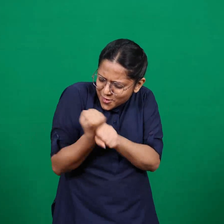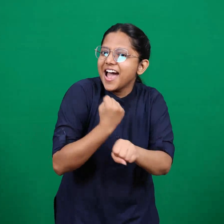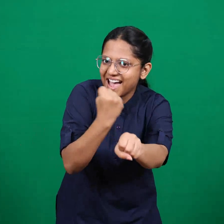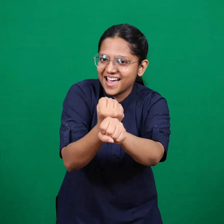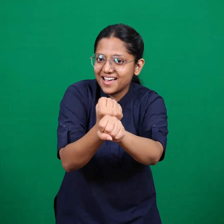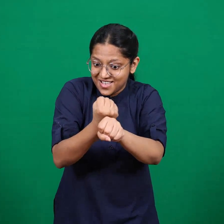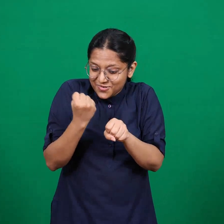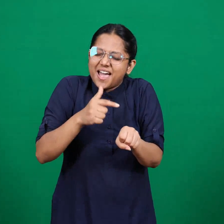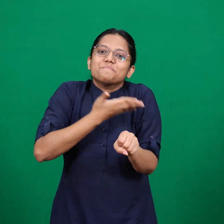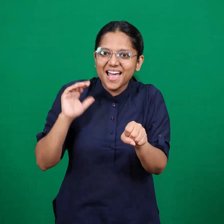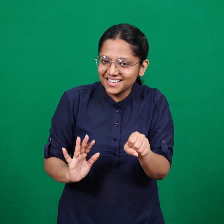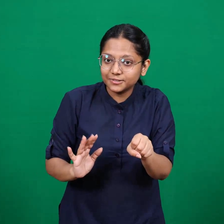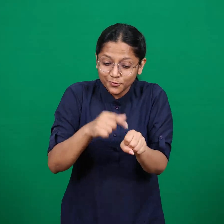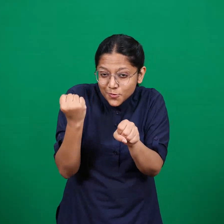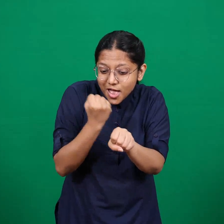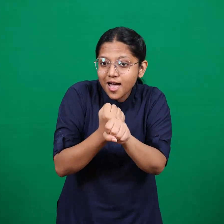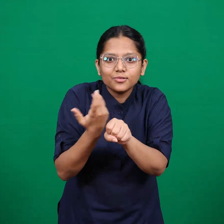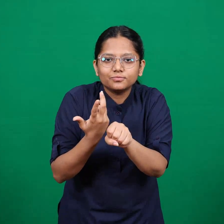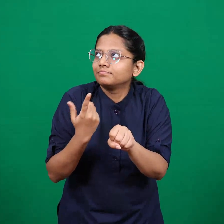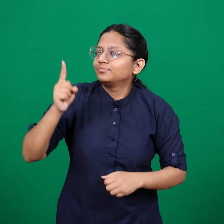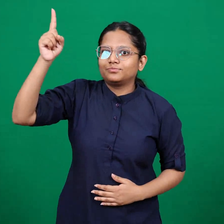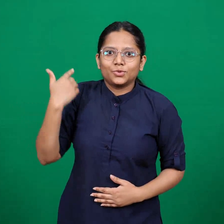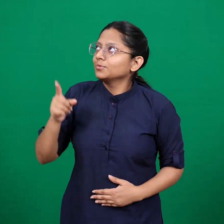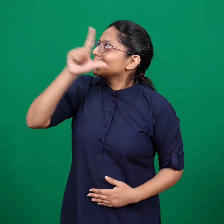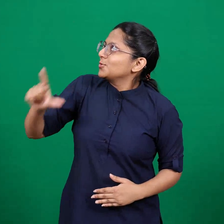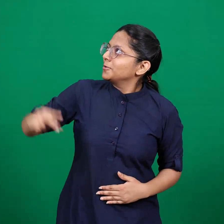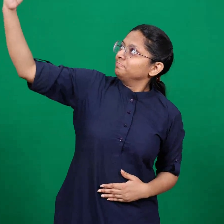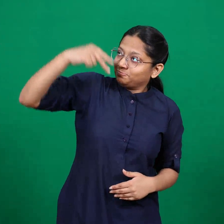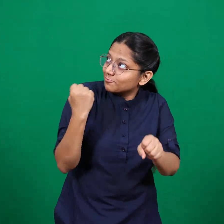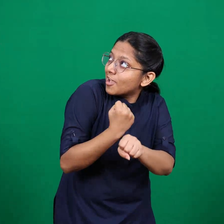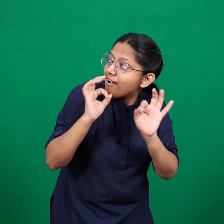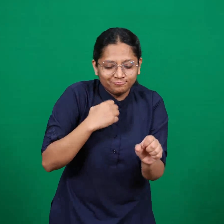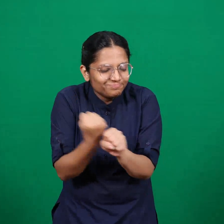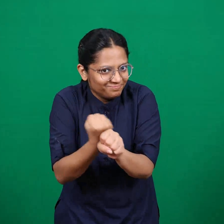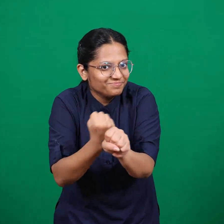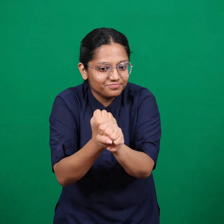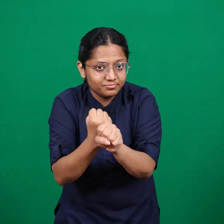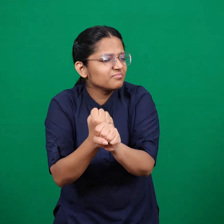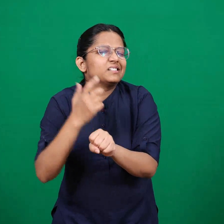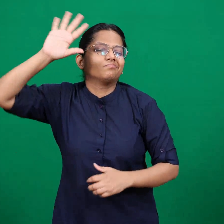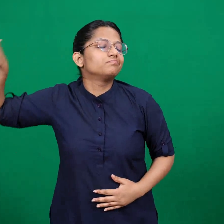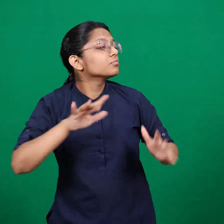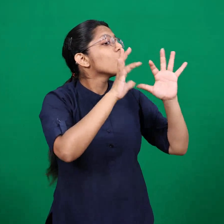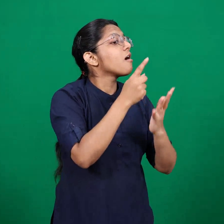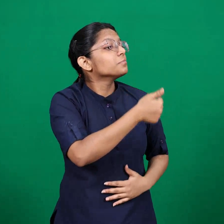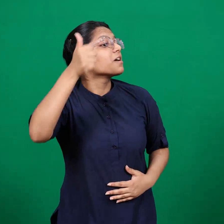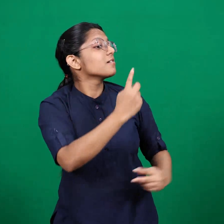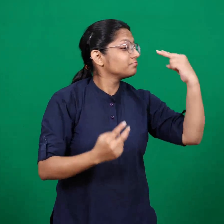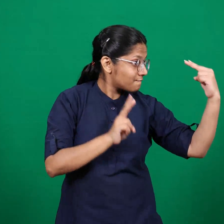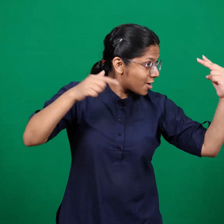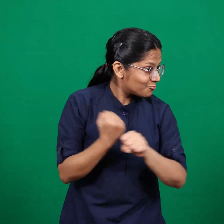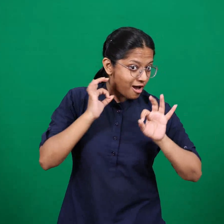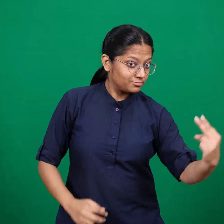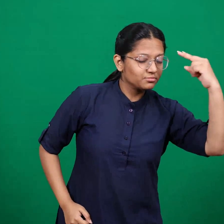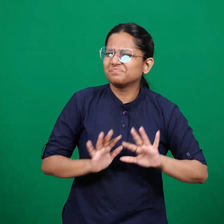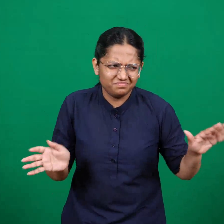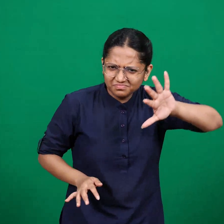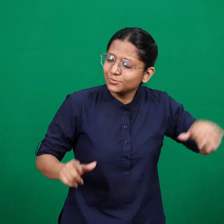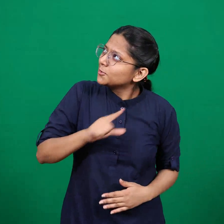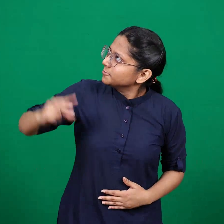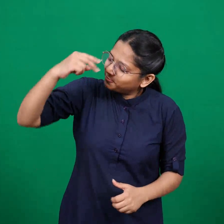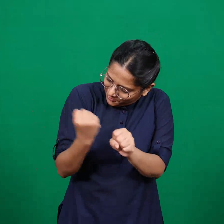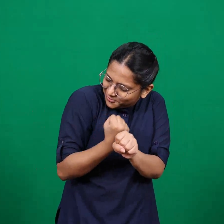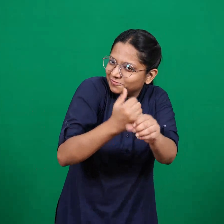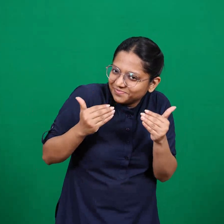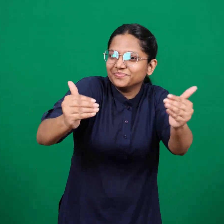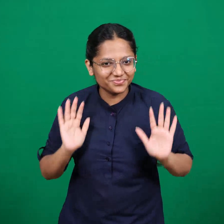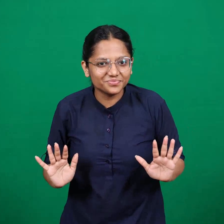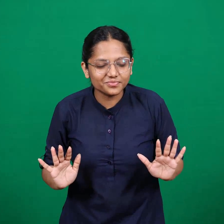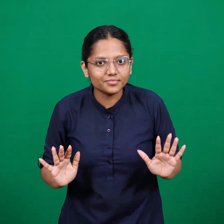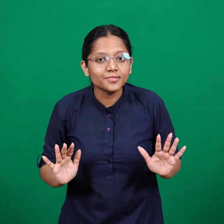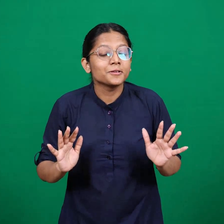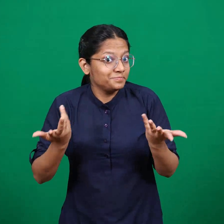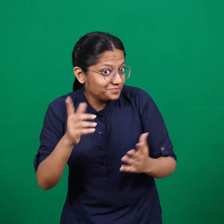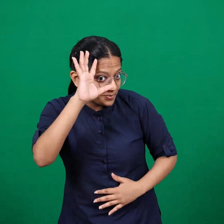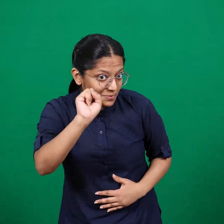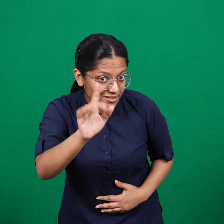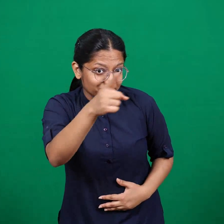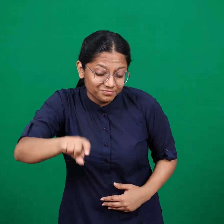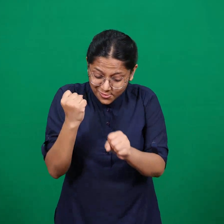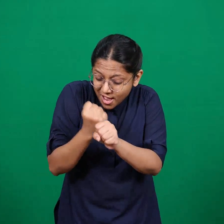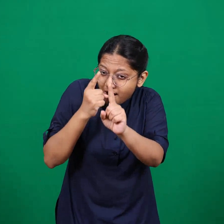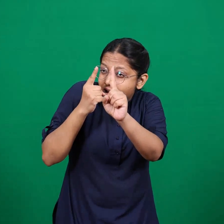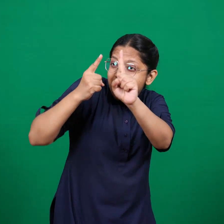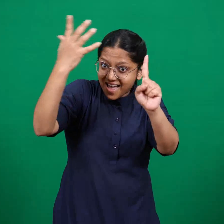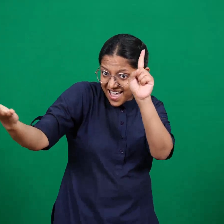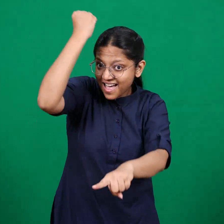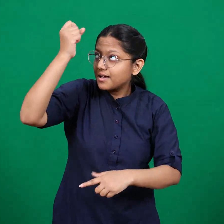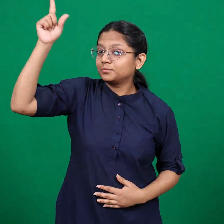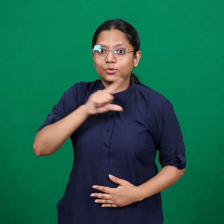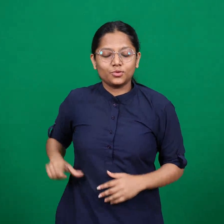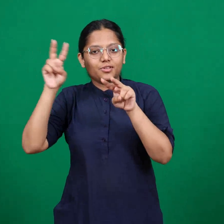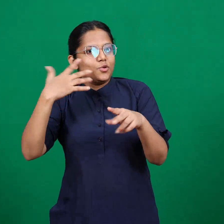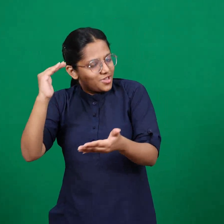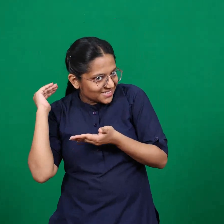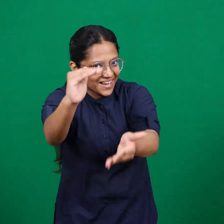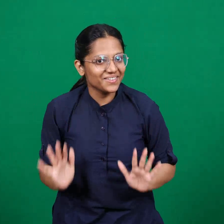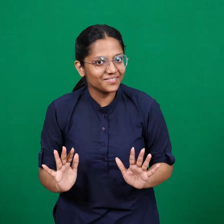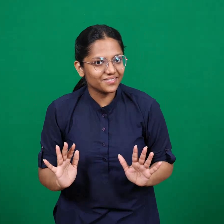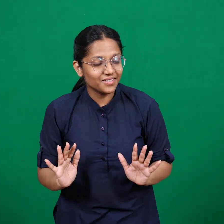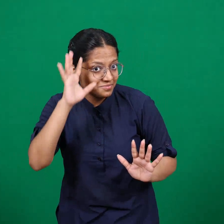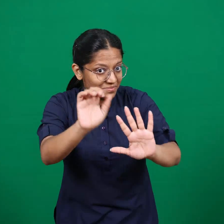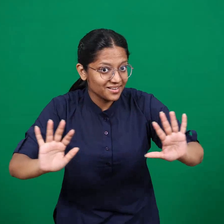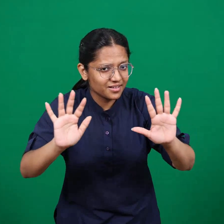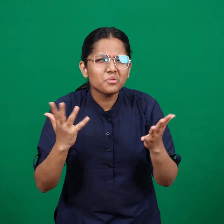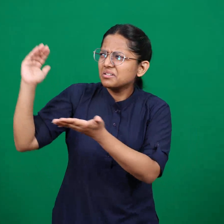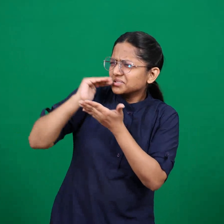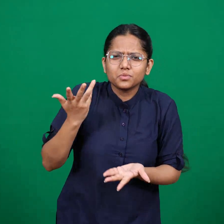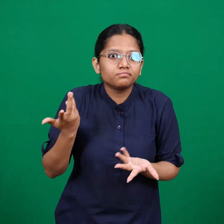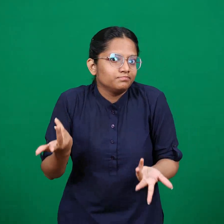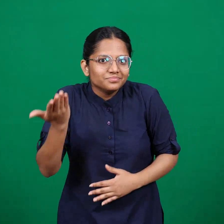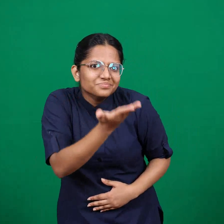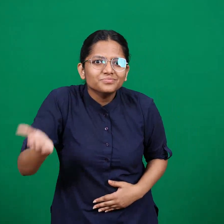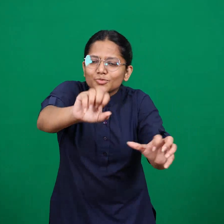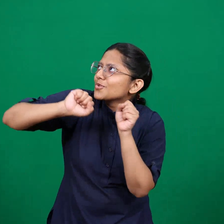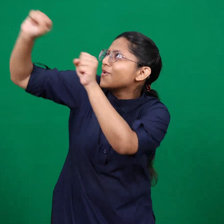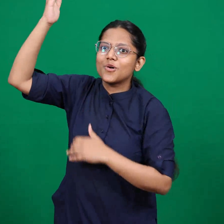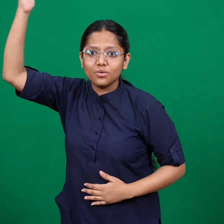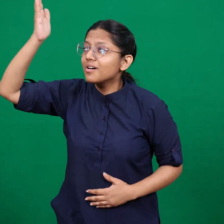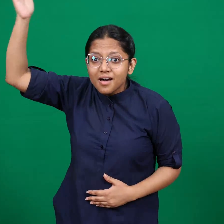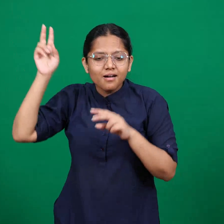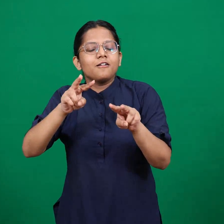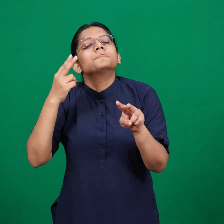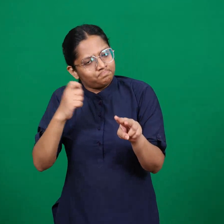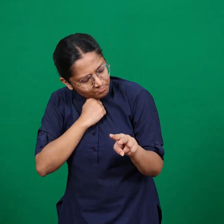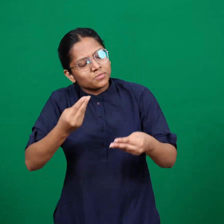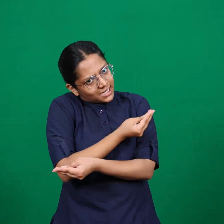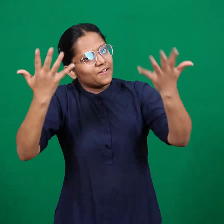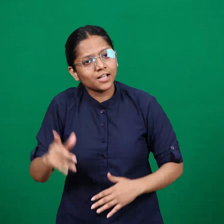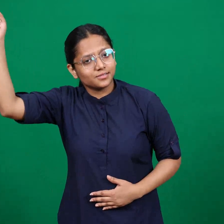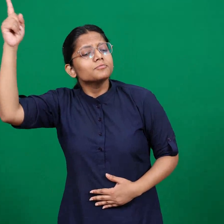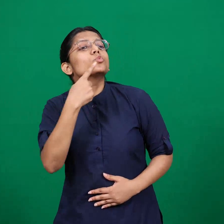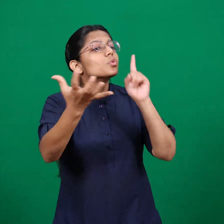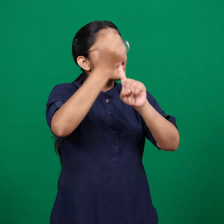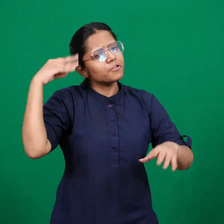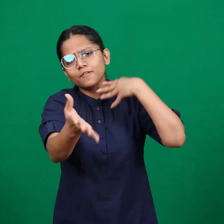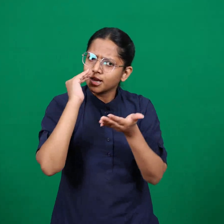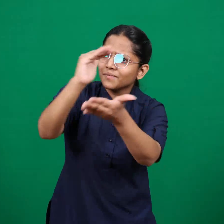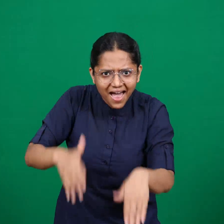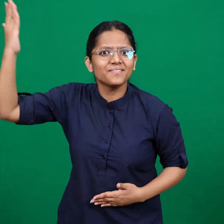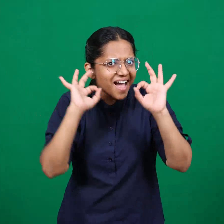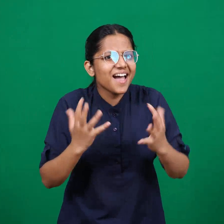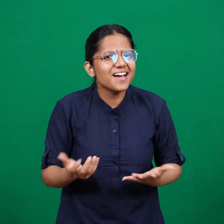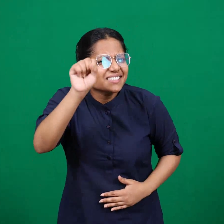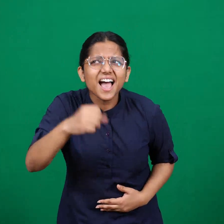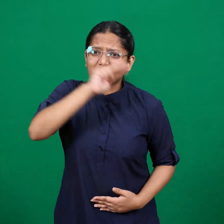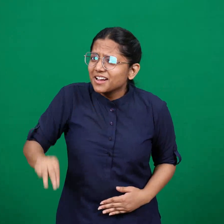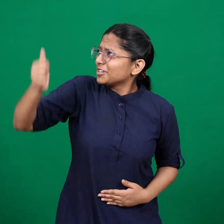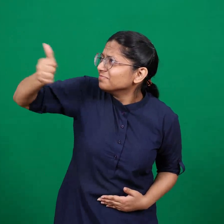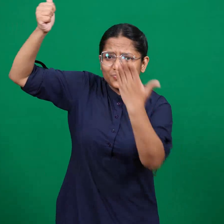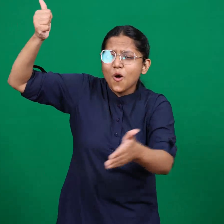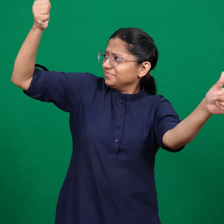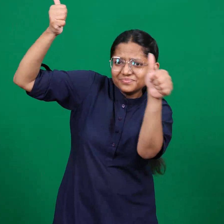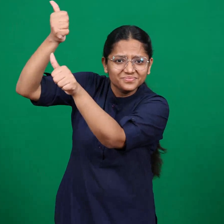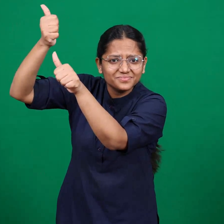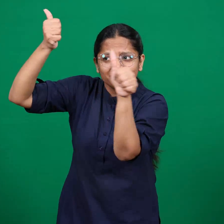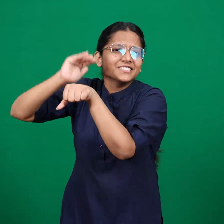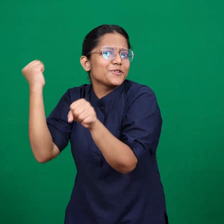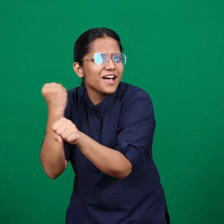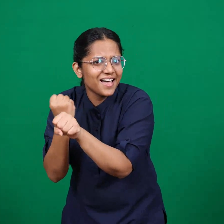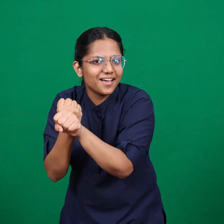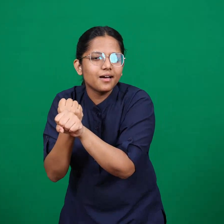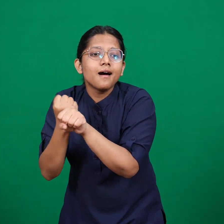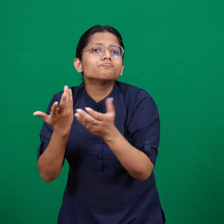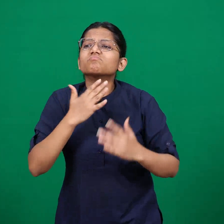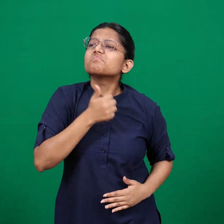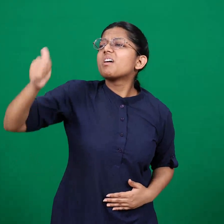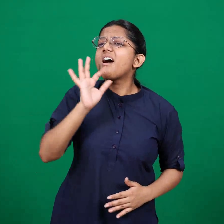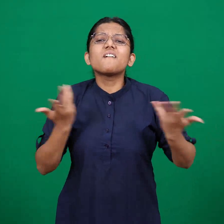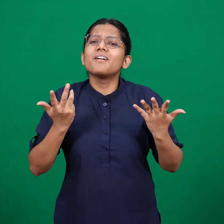Whatever you do, work at it with your whole being, for the Lord and not for men, because you know that you will receive an inheritance from the Lord as your reward.